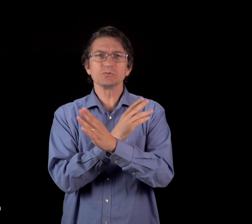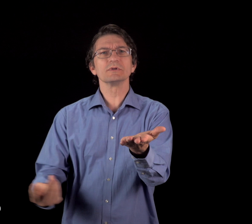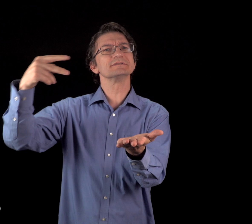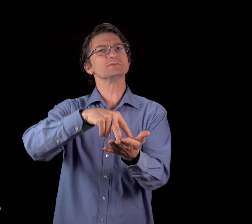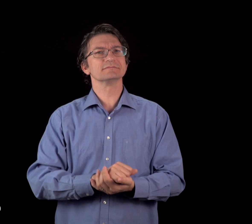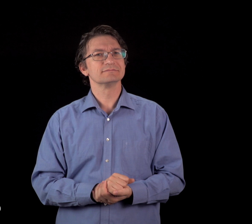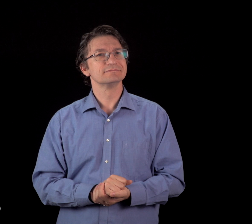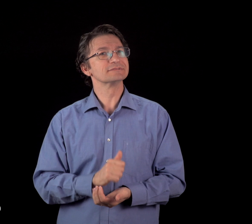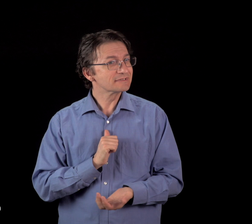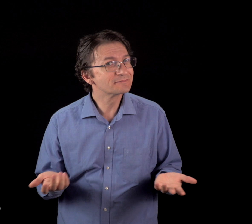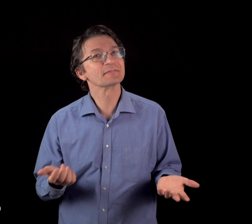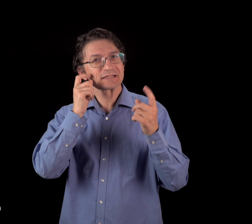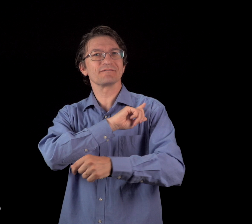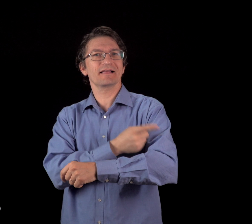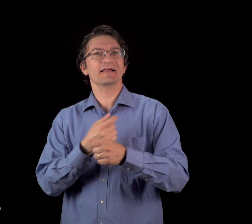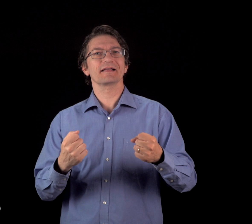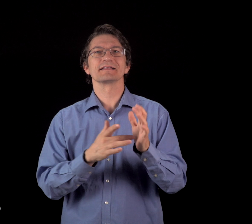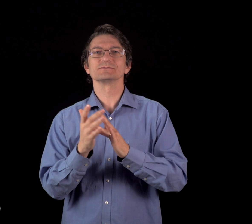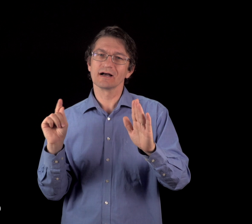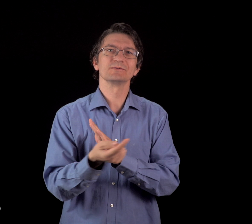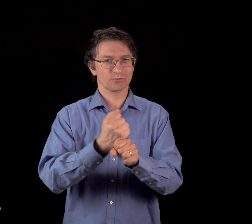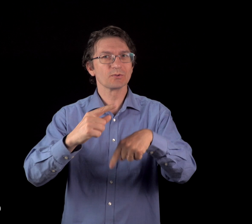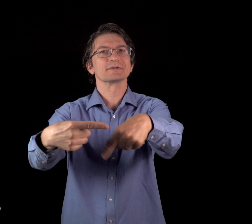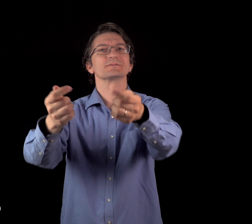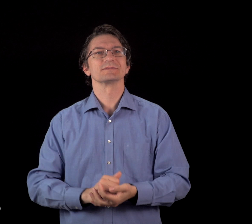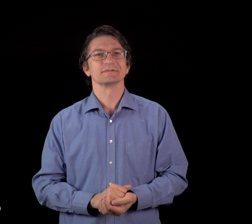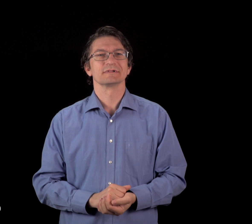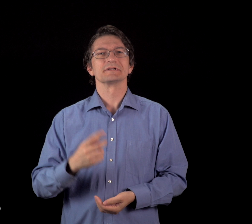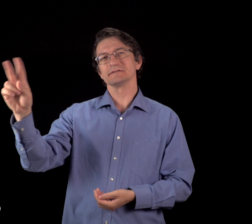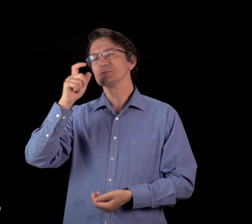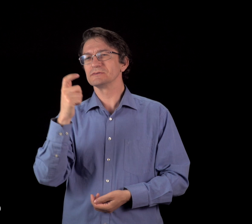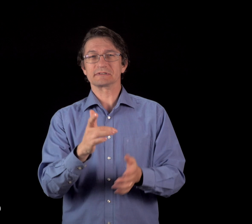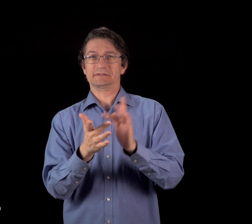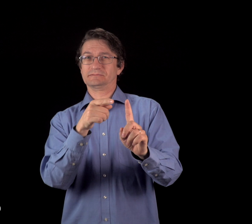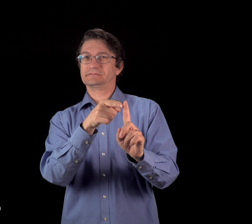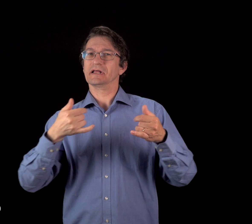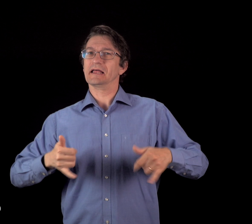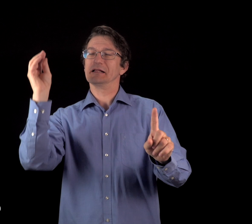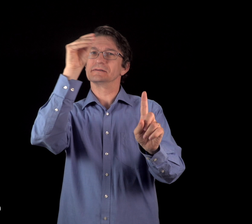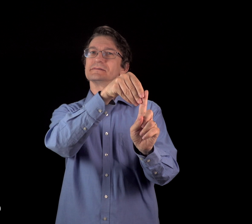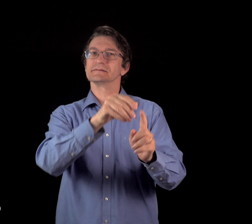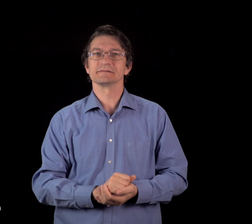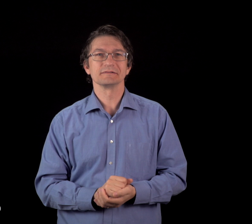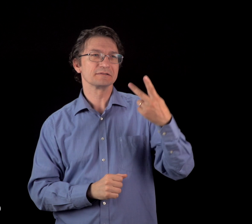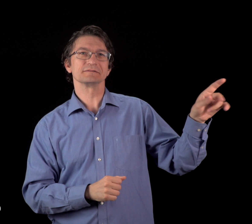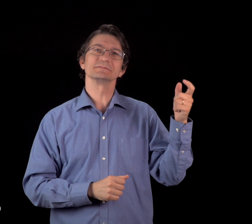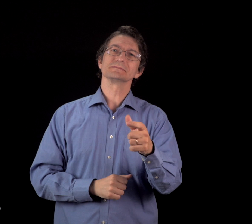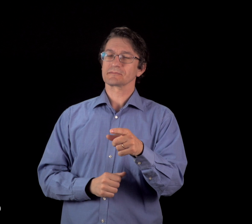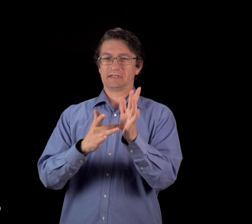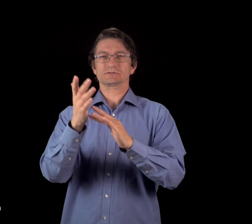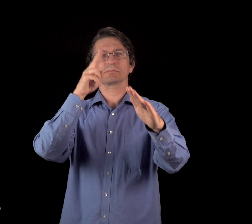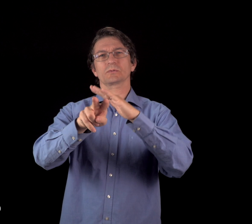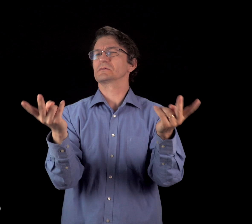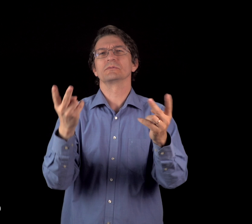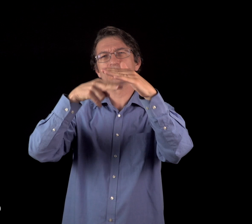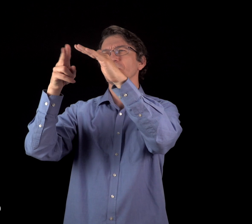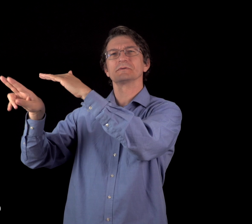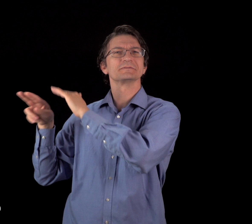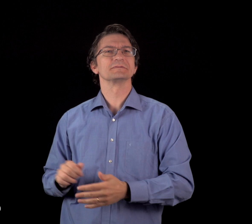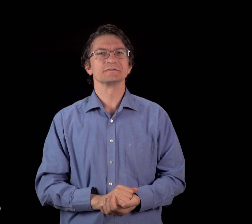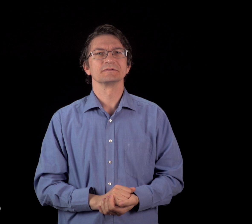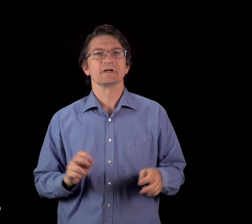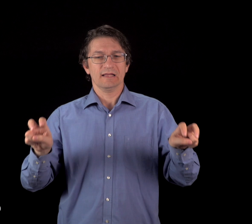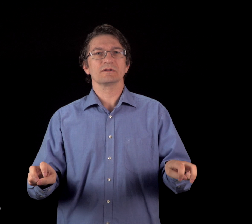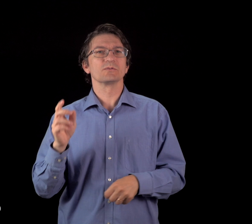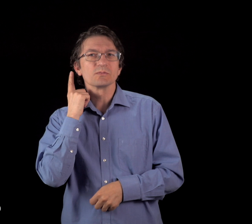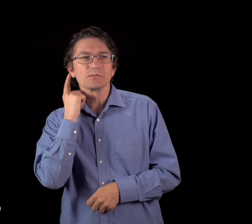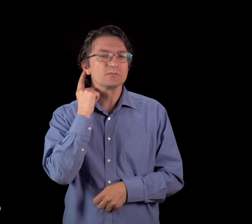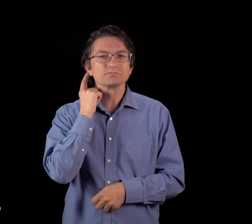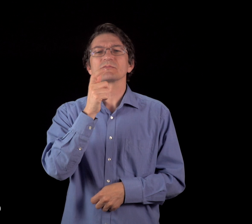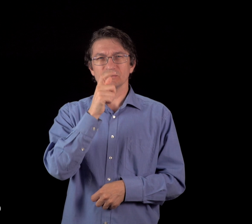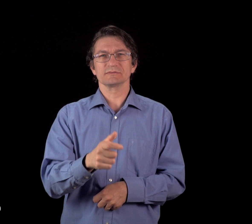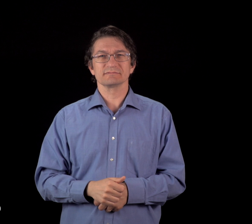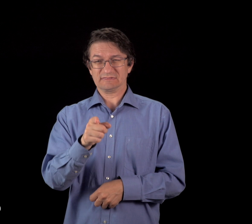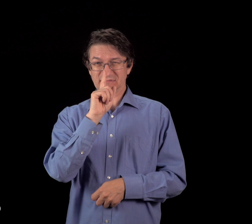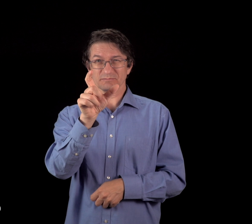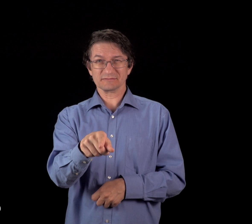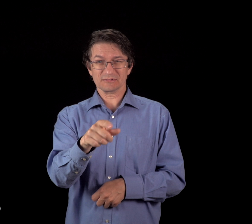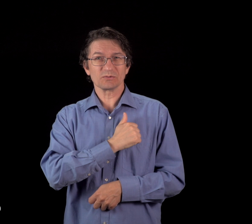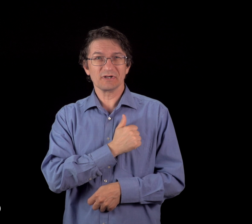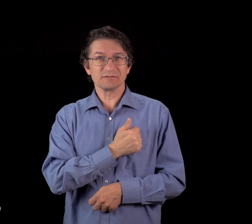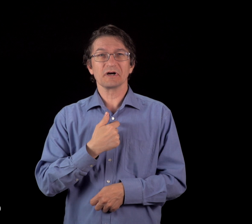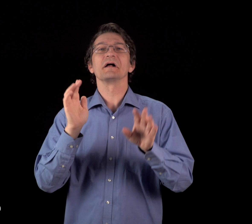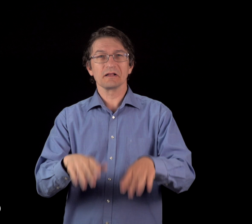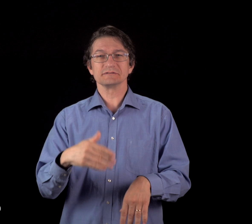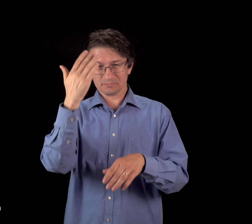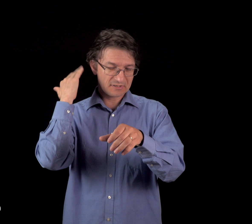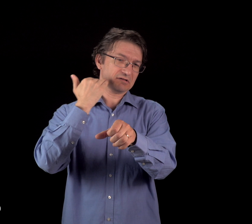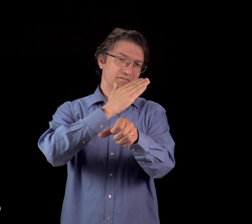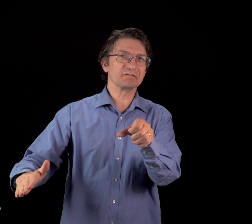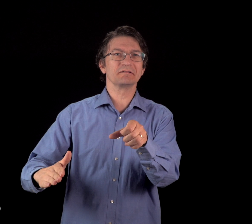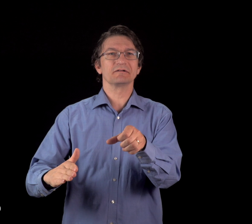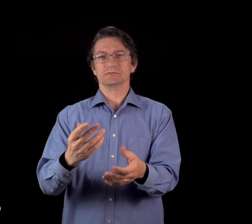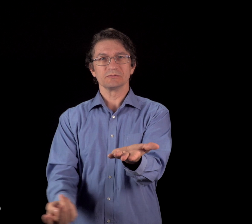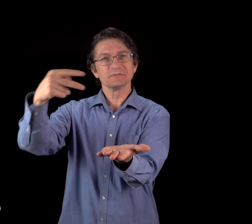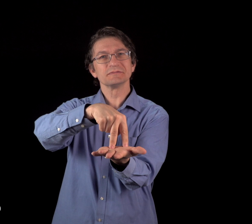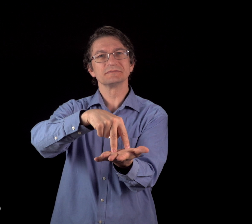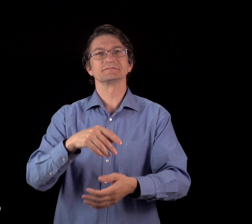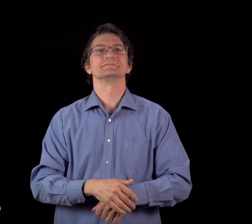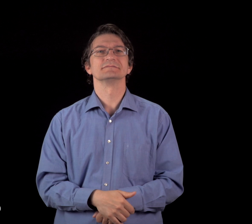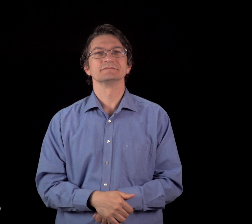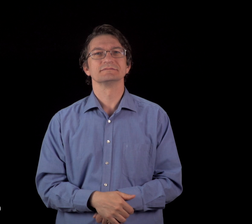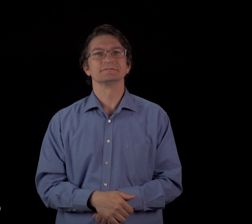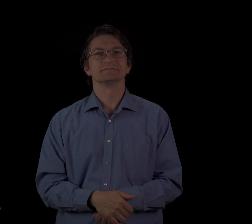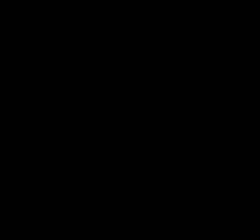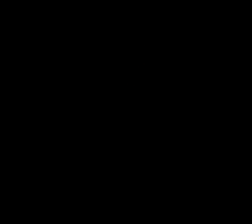The man brought John’s head on a platter and presented it to the girl, who gave it to her mother. When John’s disciples heard about this, they came and took his body and placed it in a tomb.